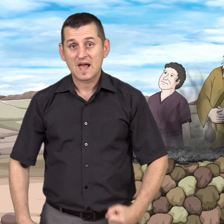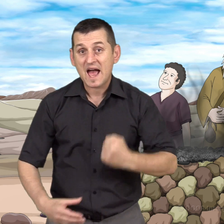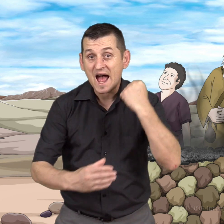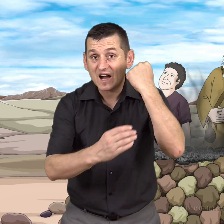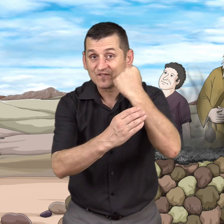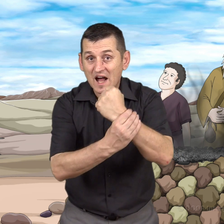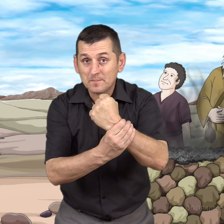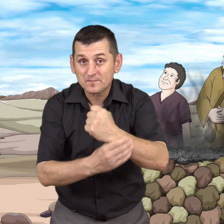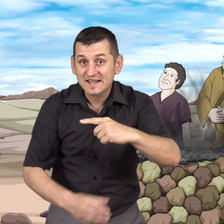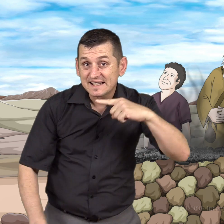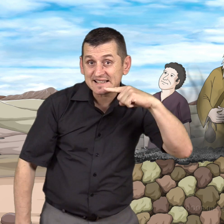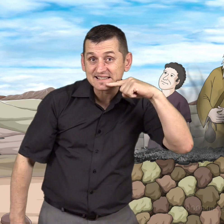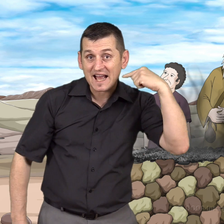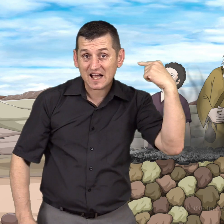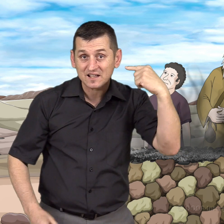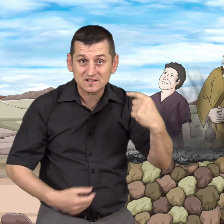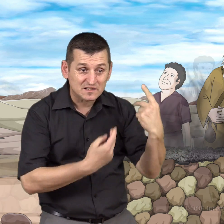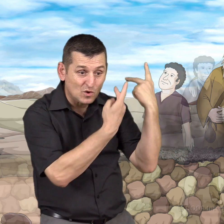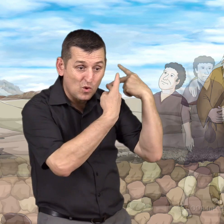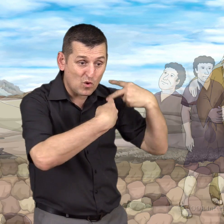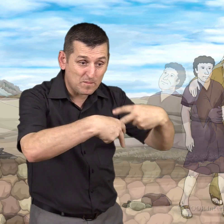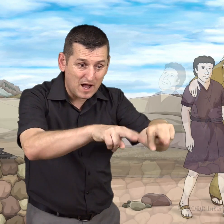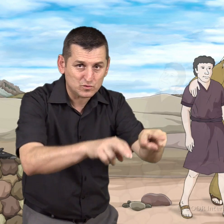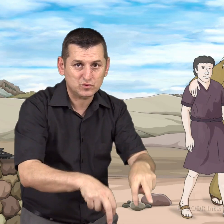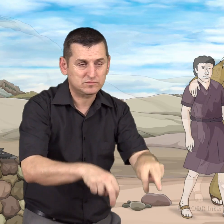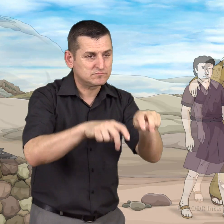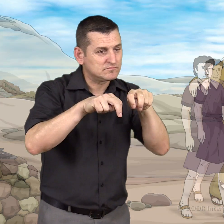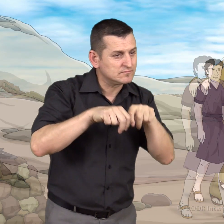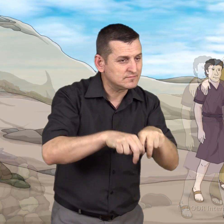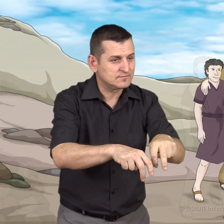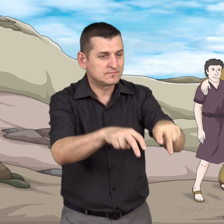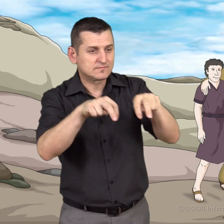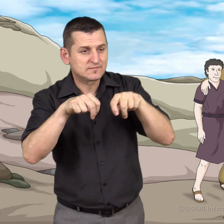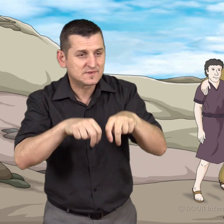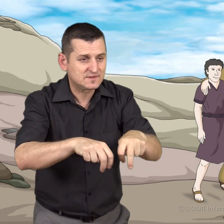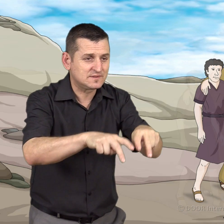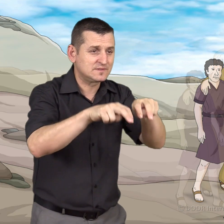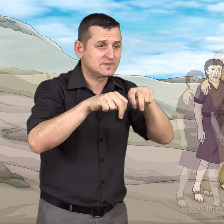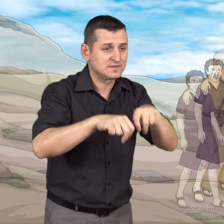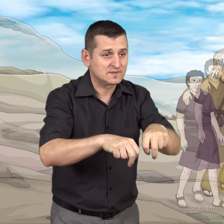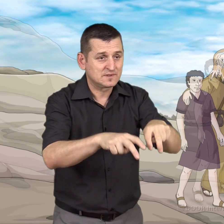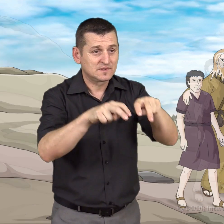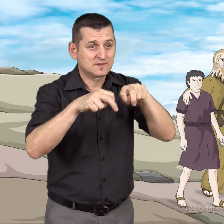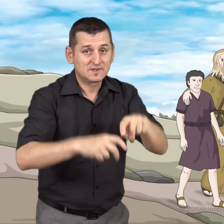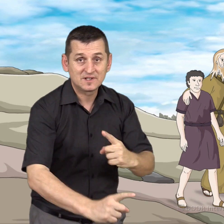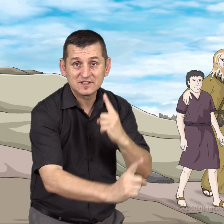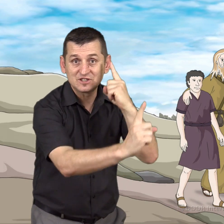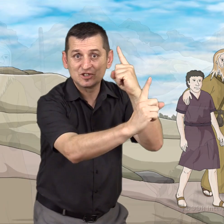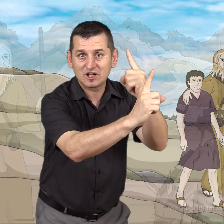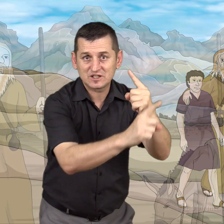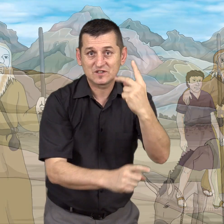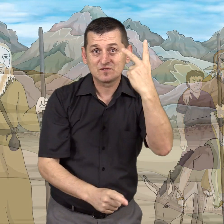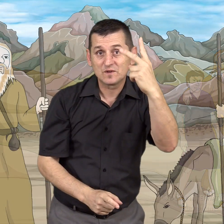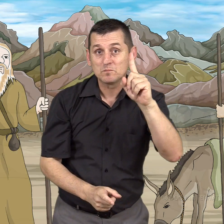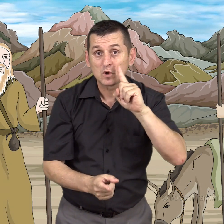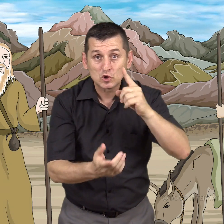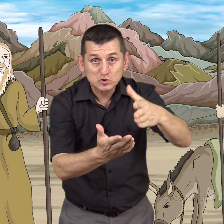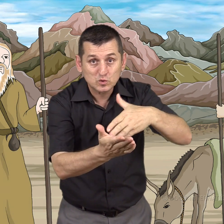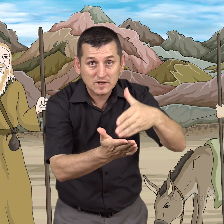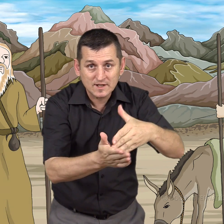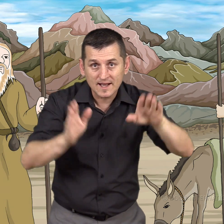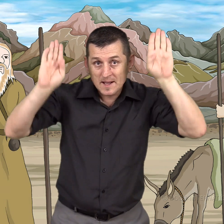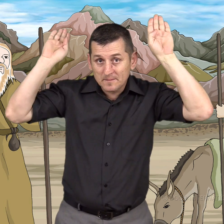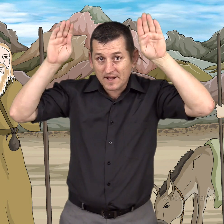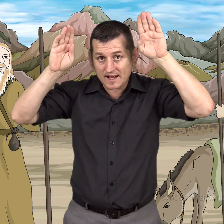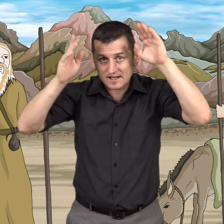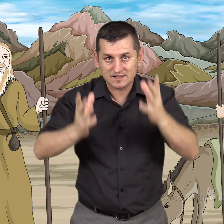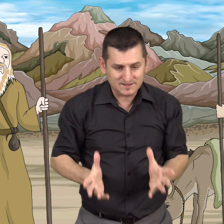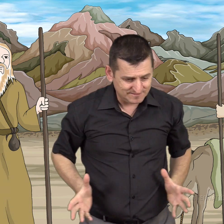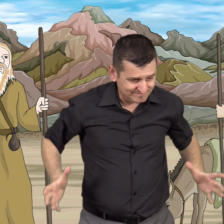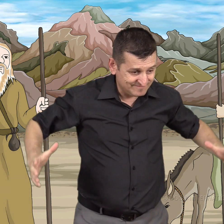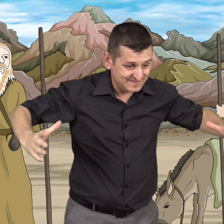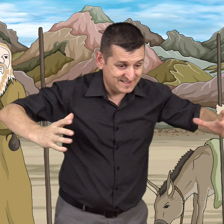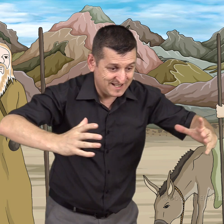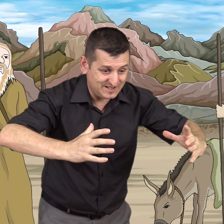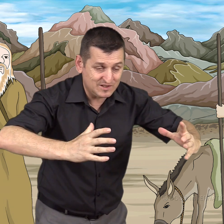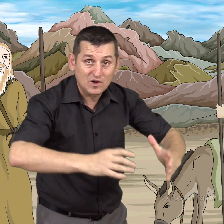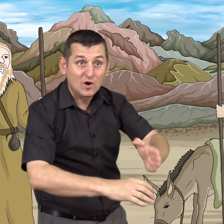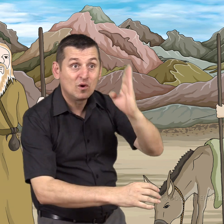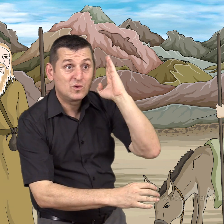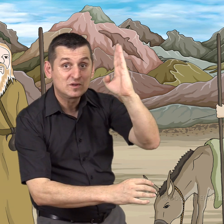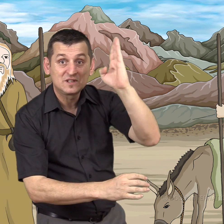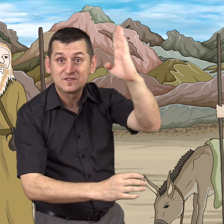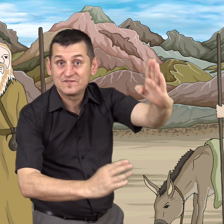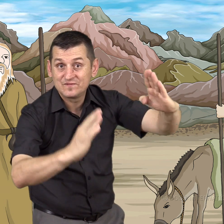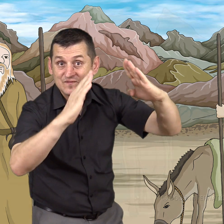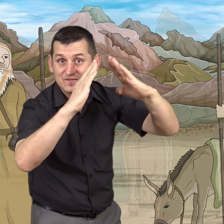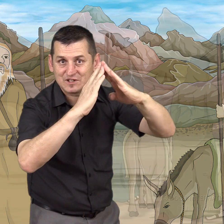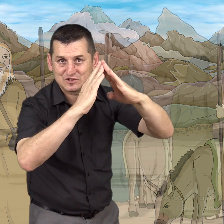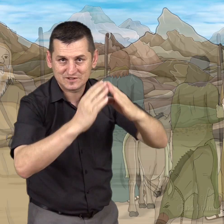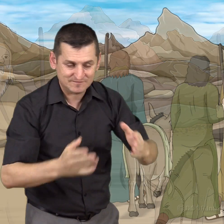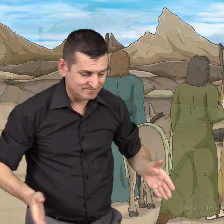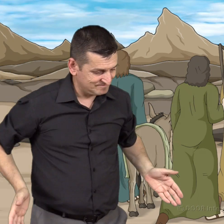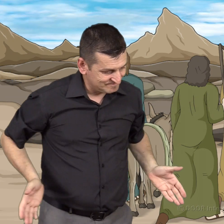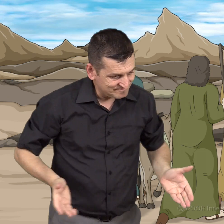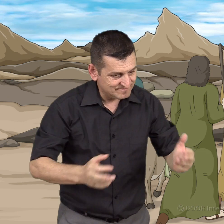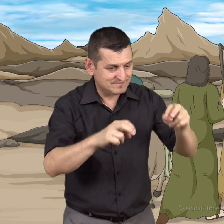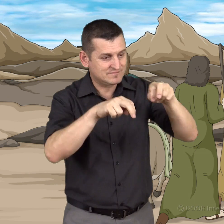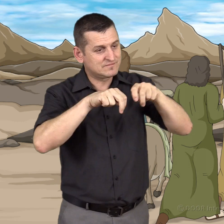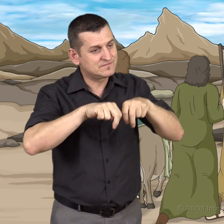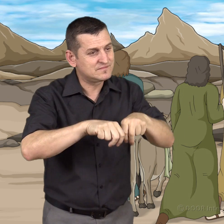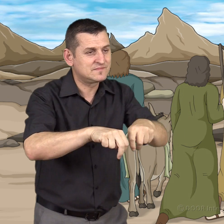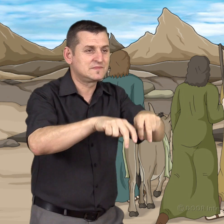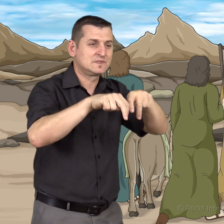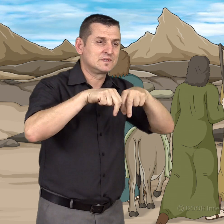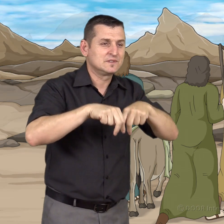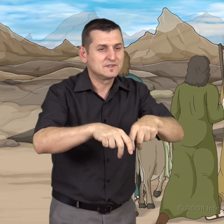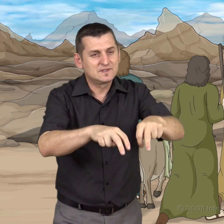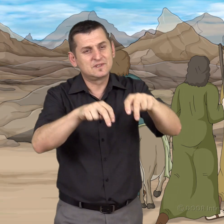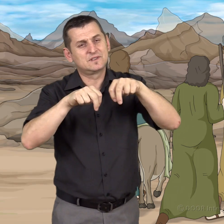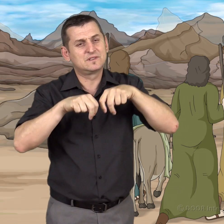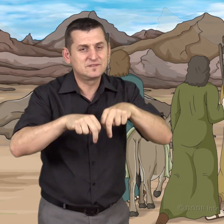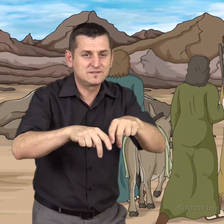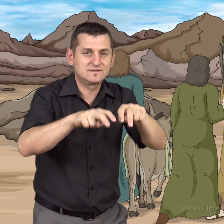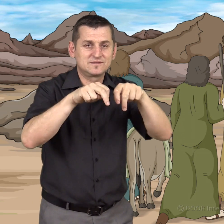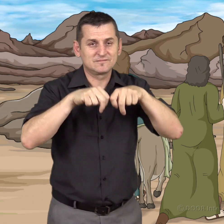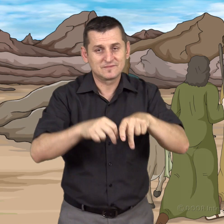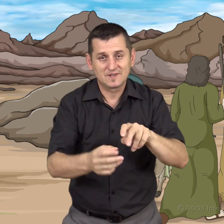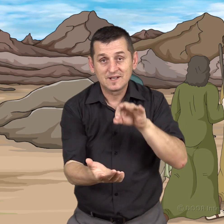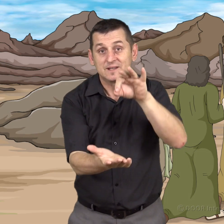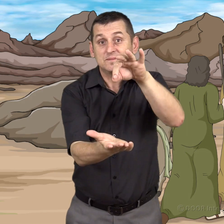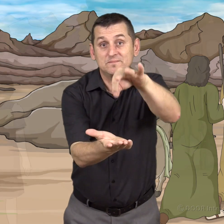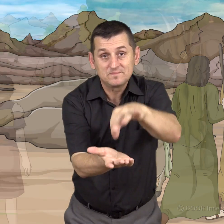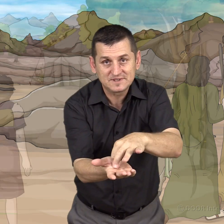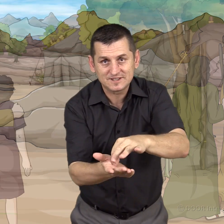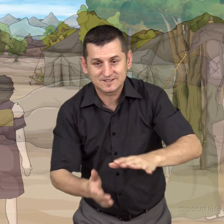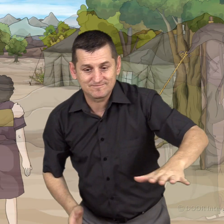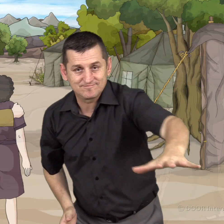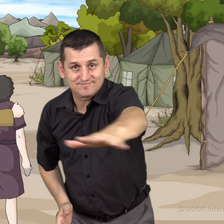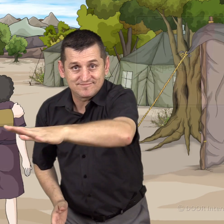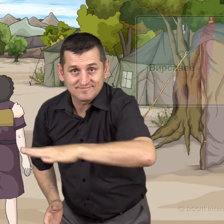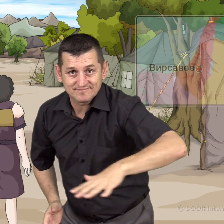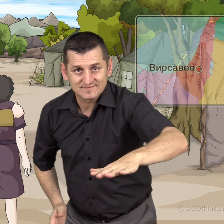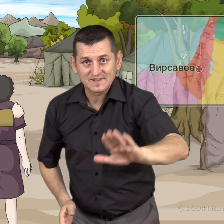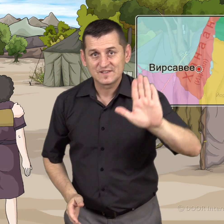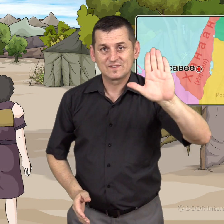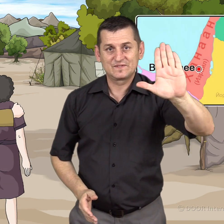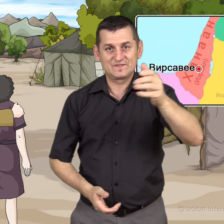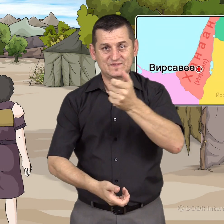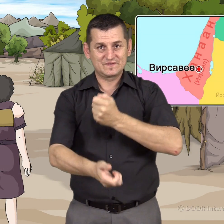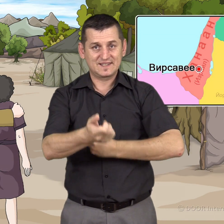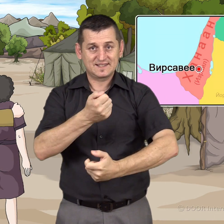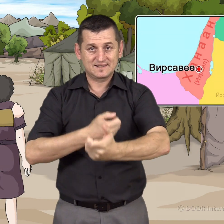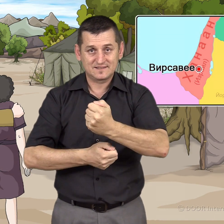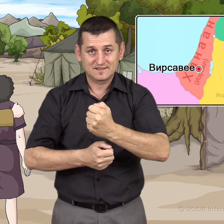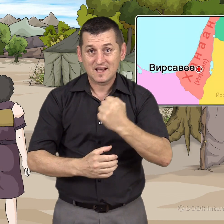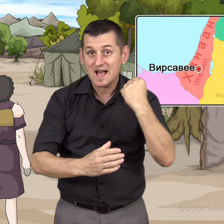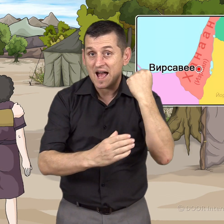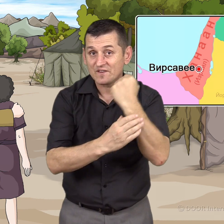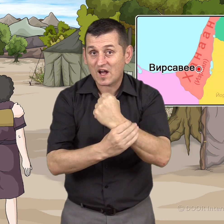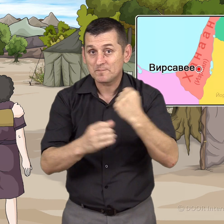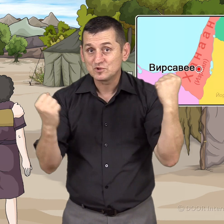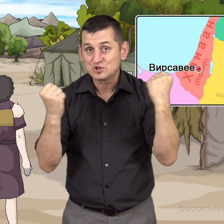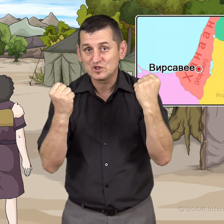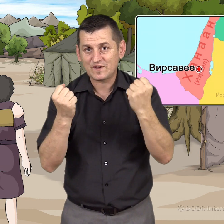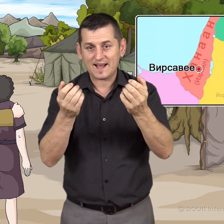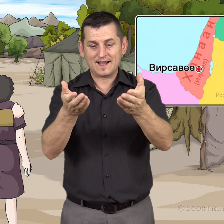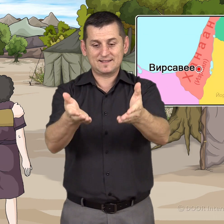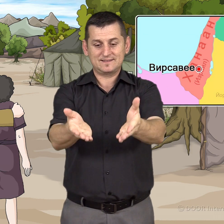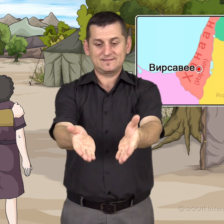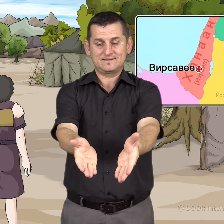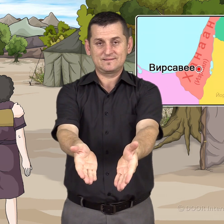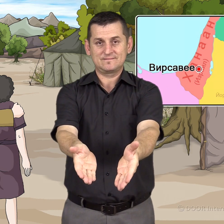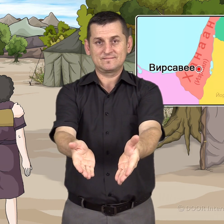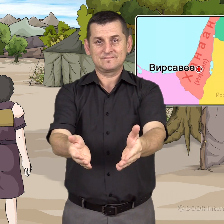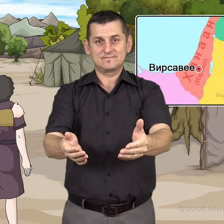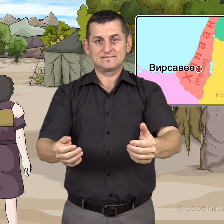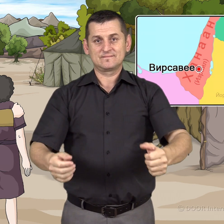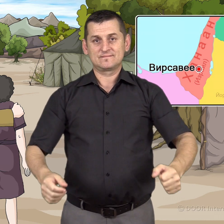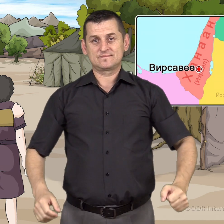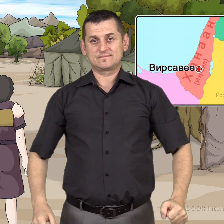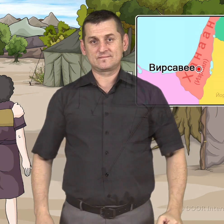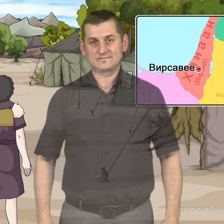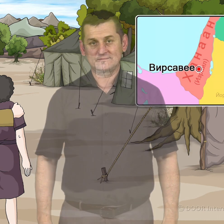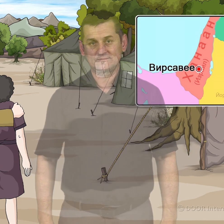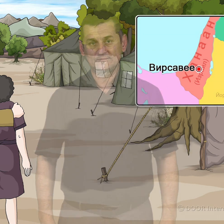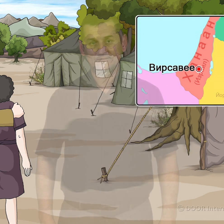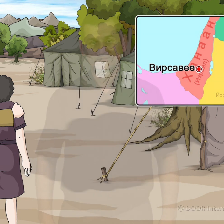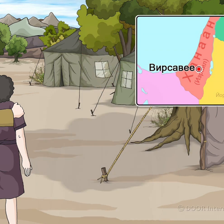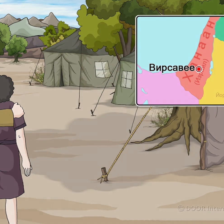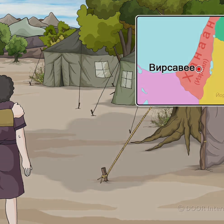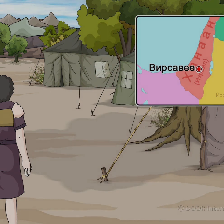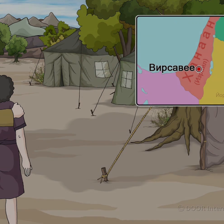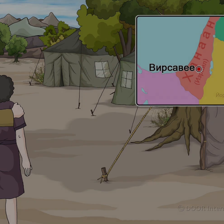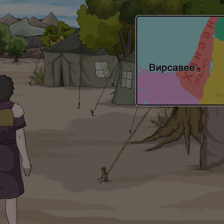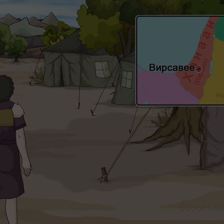Abraham went back to his servants, and they got up and set out together for Beersheba. And Abraham settled in Beersheba.